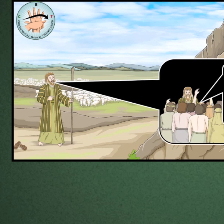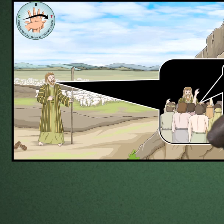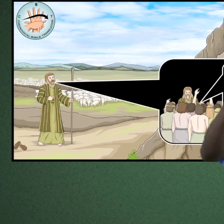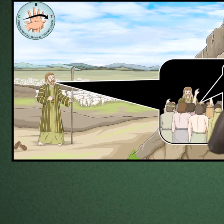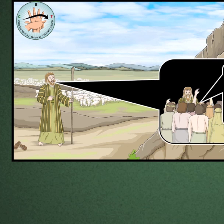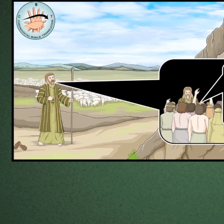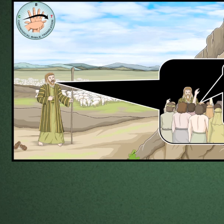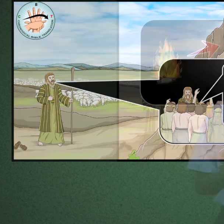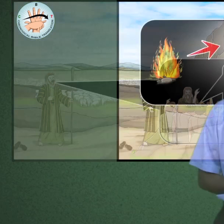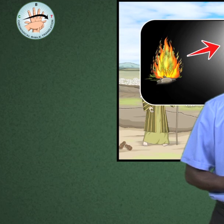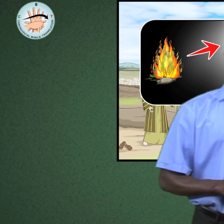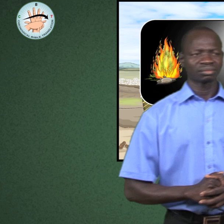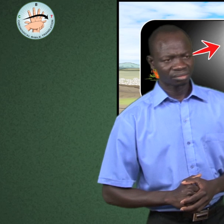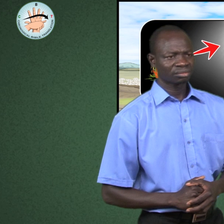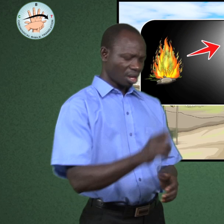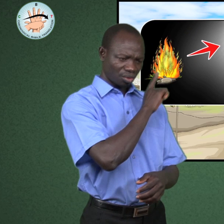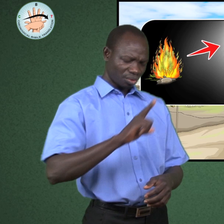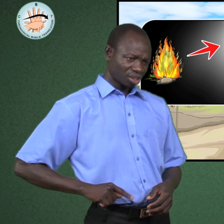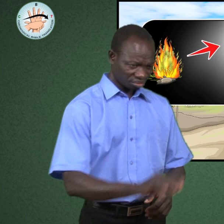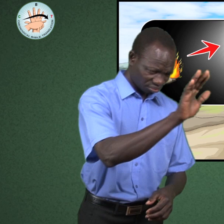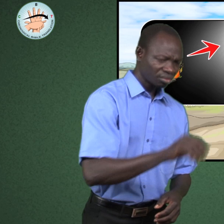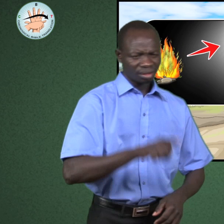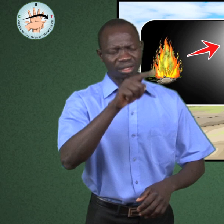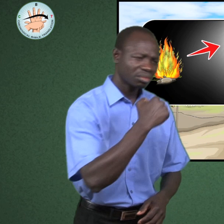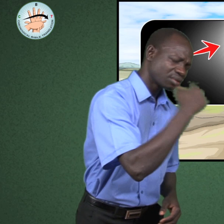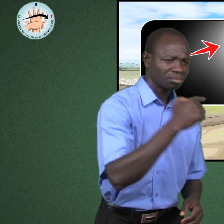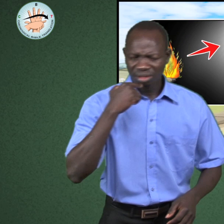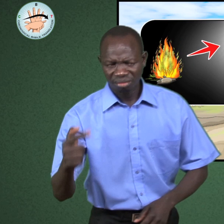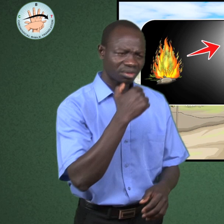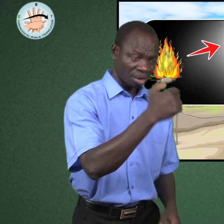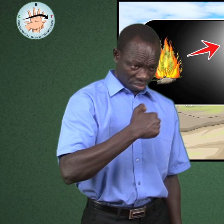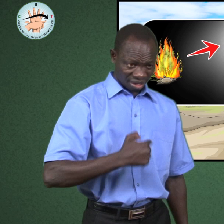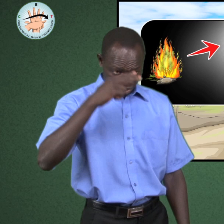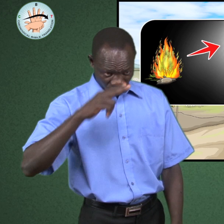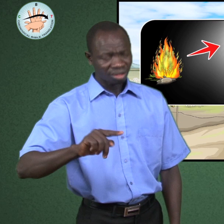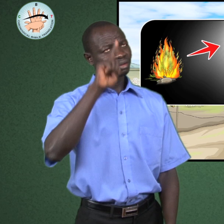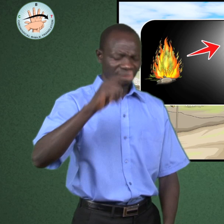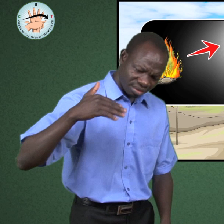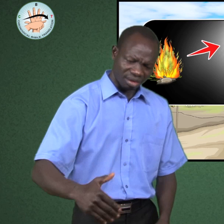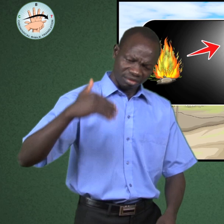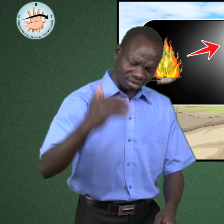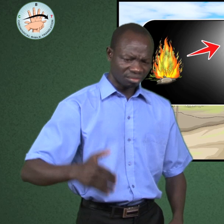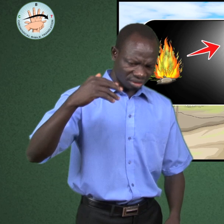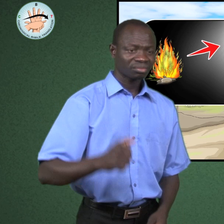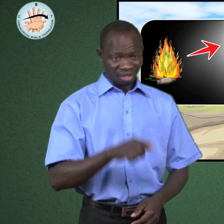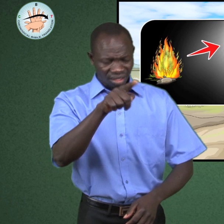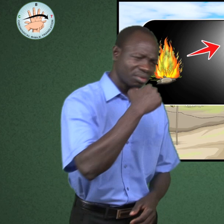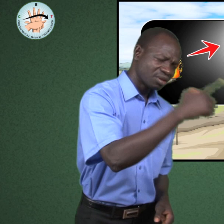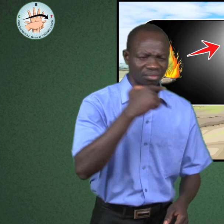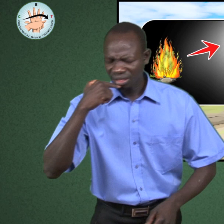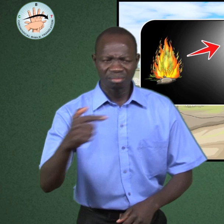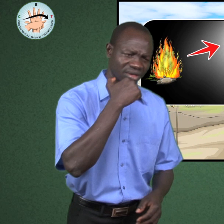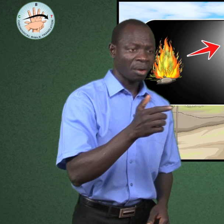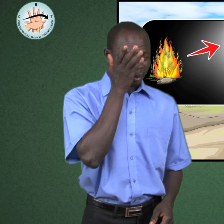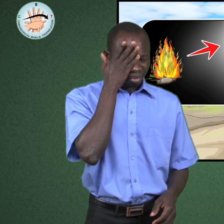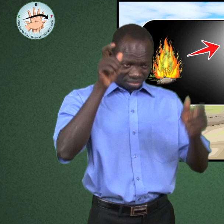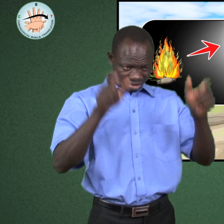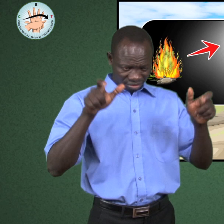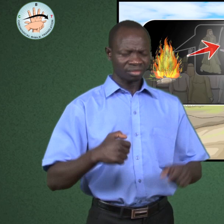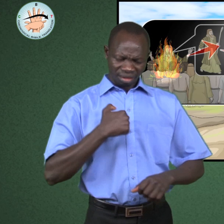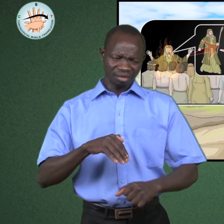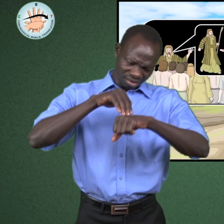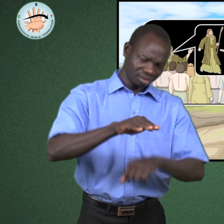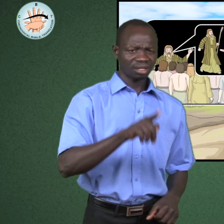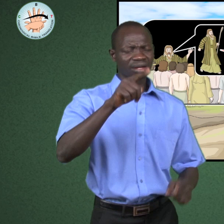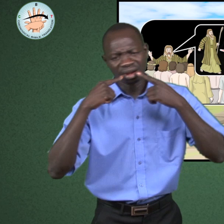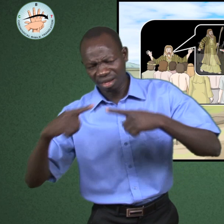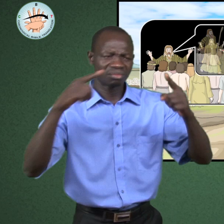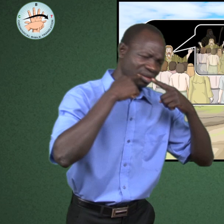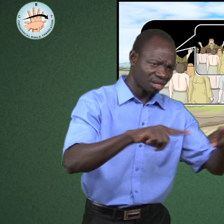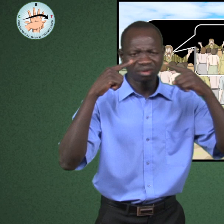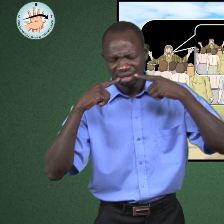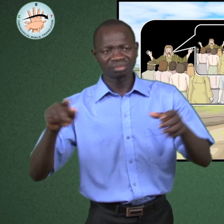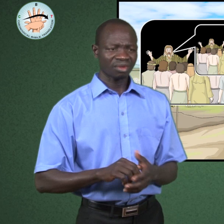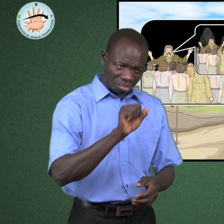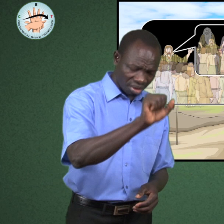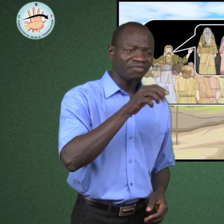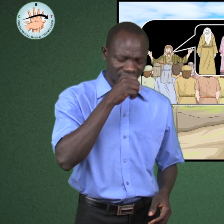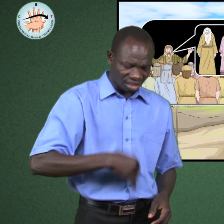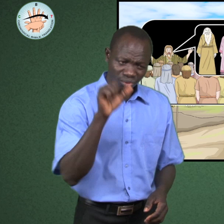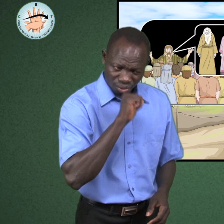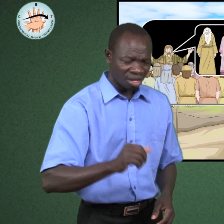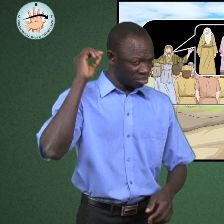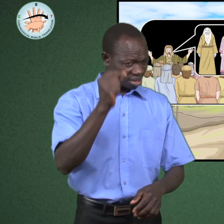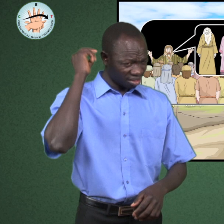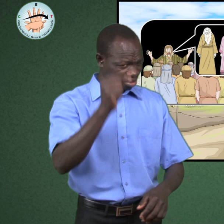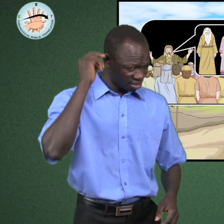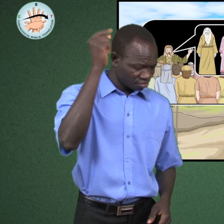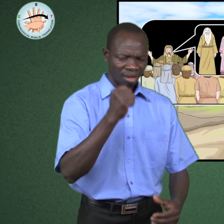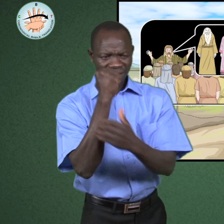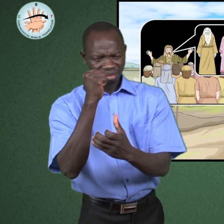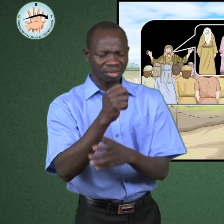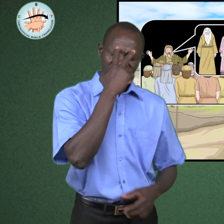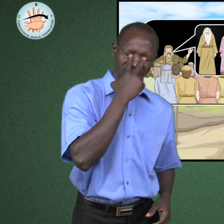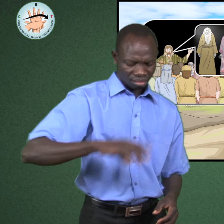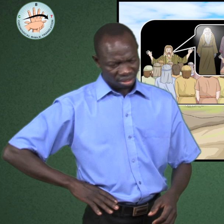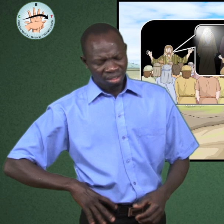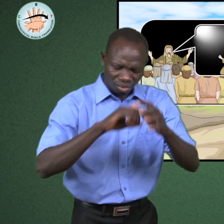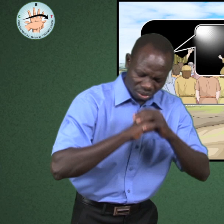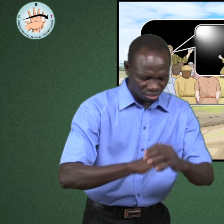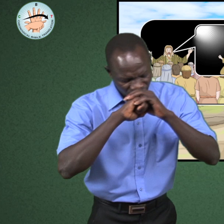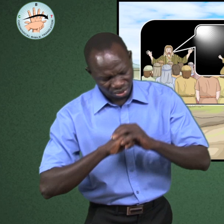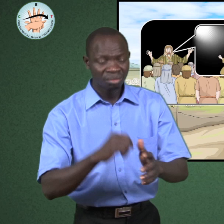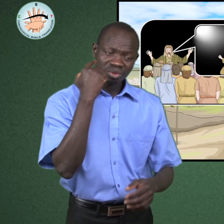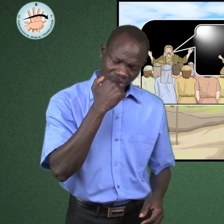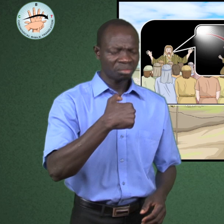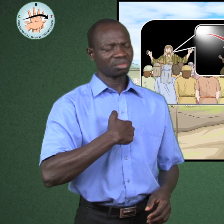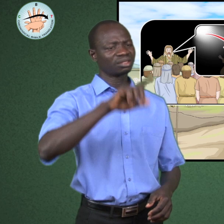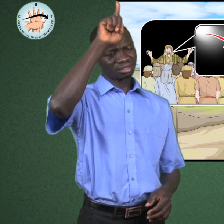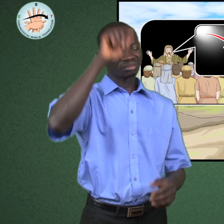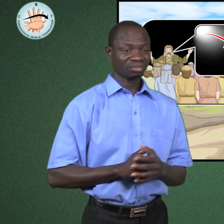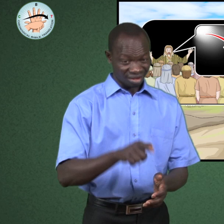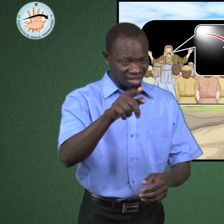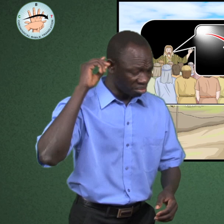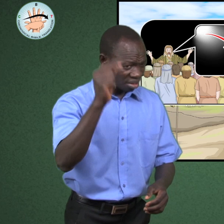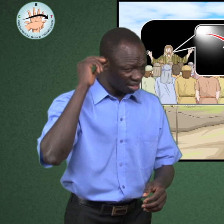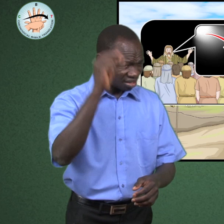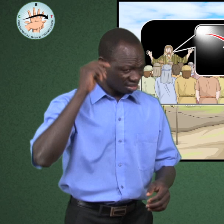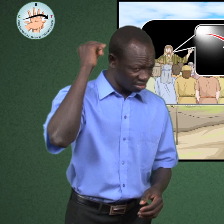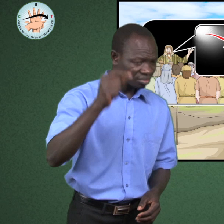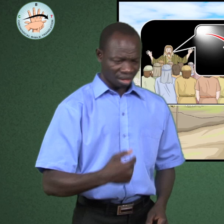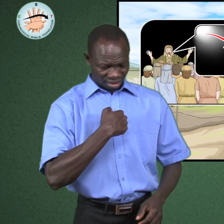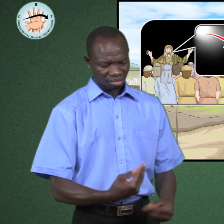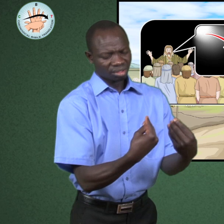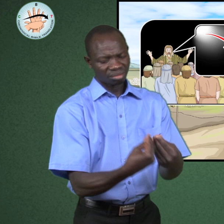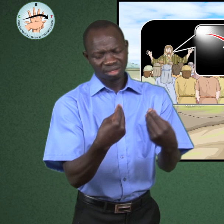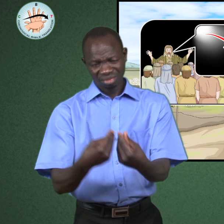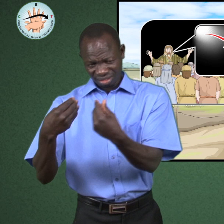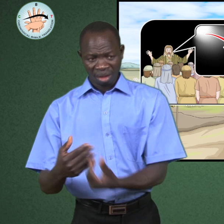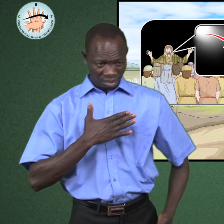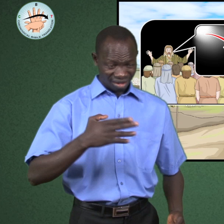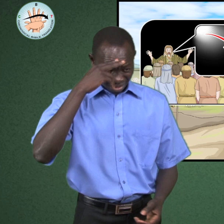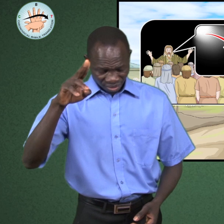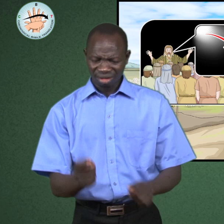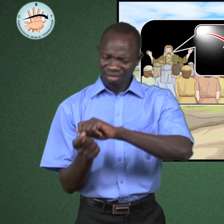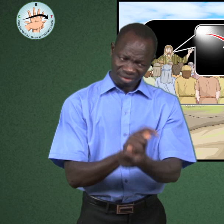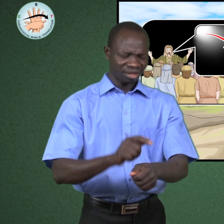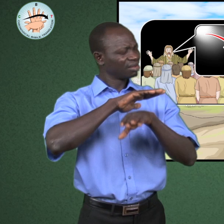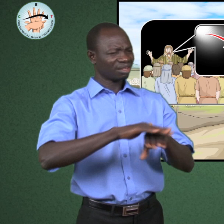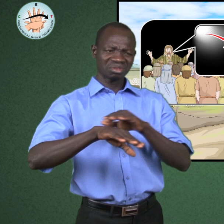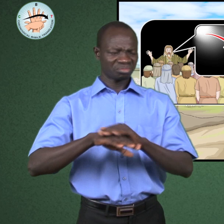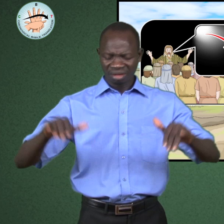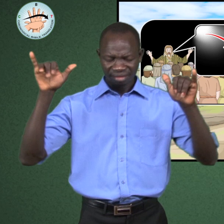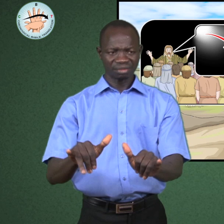This is what you are to say to the Israelites: ‘I AM has sent me to you.’” God also told Moses, “Say to the Israelites, ‘The LORD, the God of your fathers—the God of Abraham, the God of Isaac, and the God of Jacob—has sent me to you.’